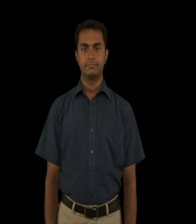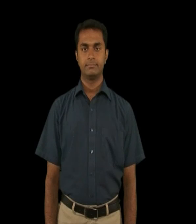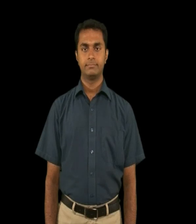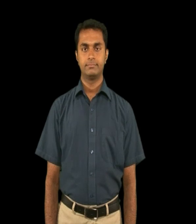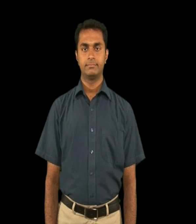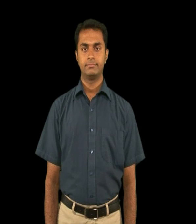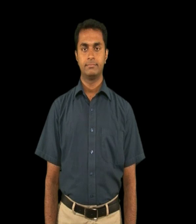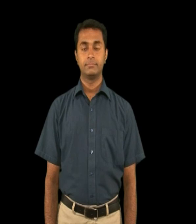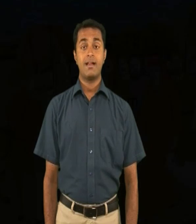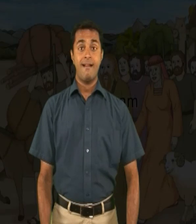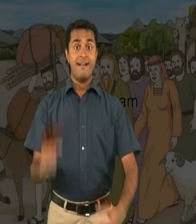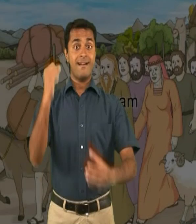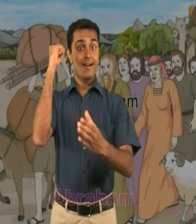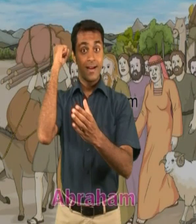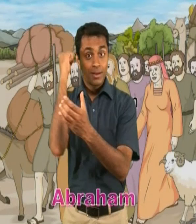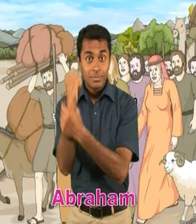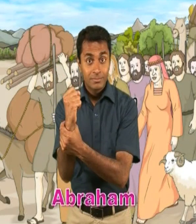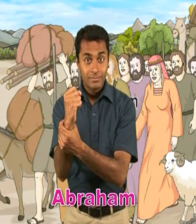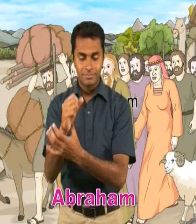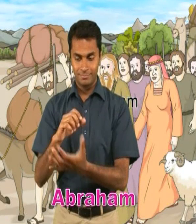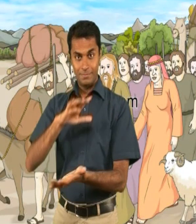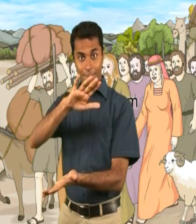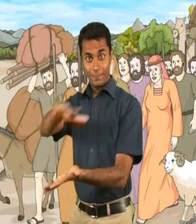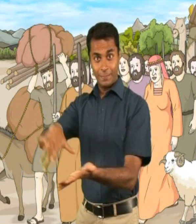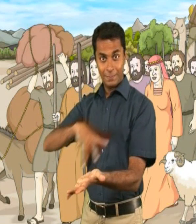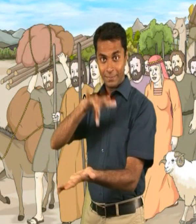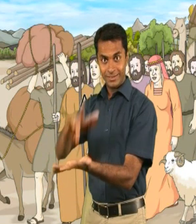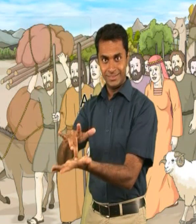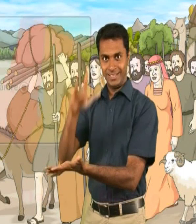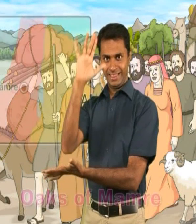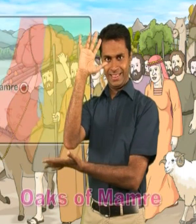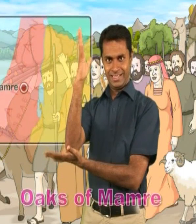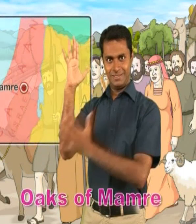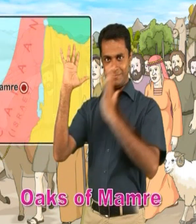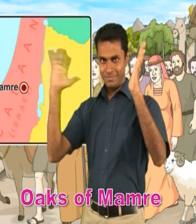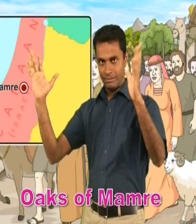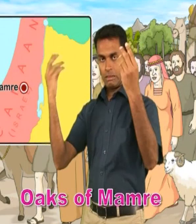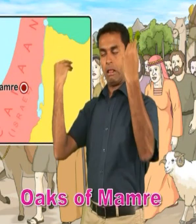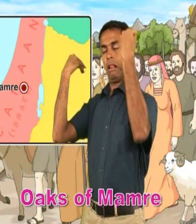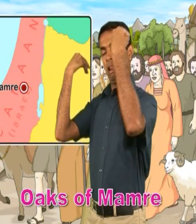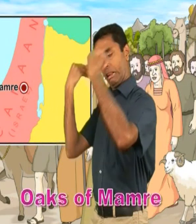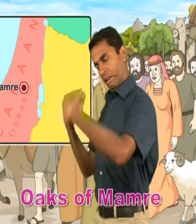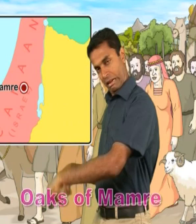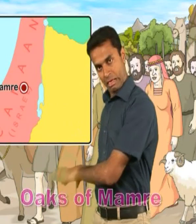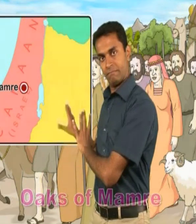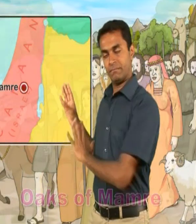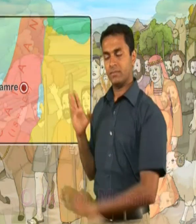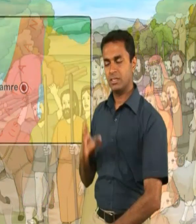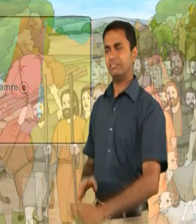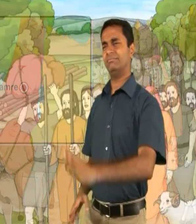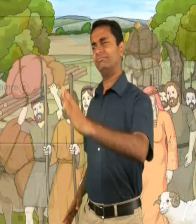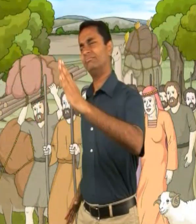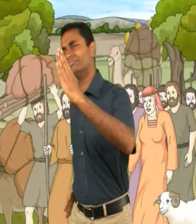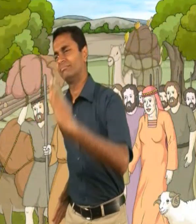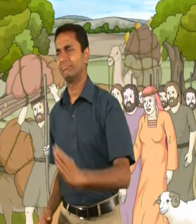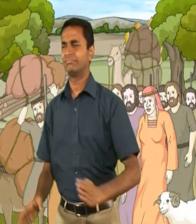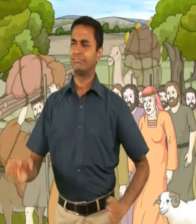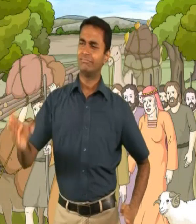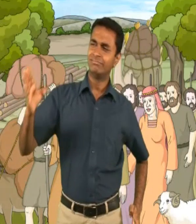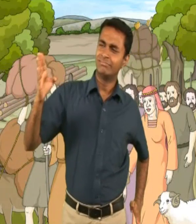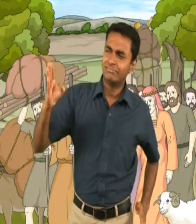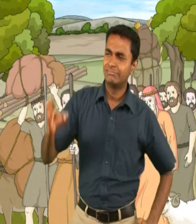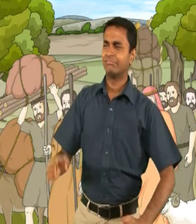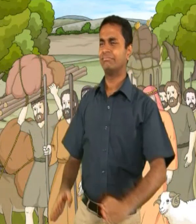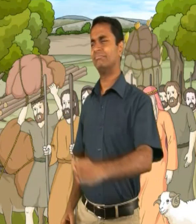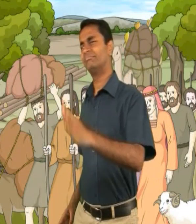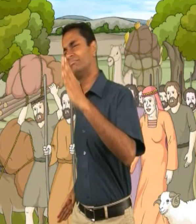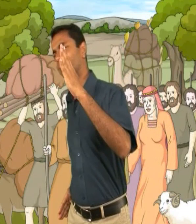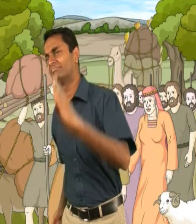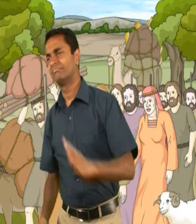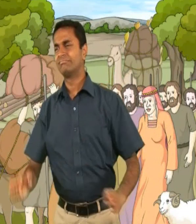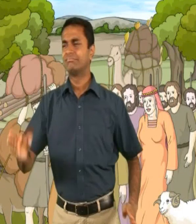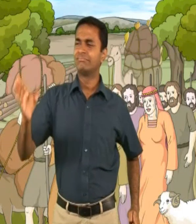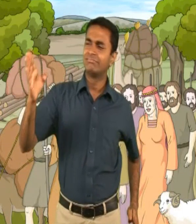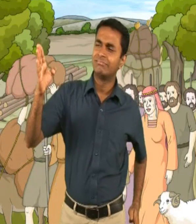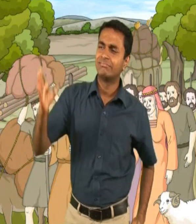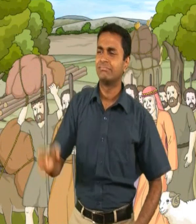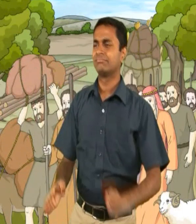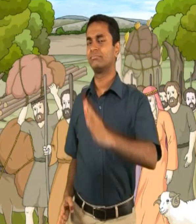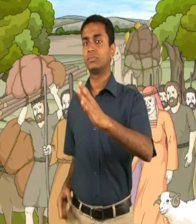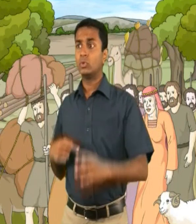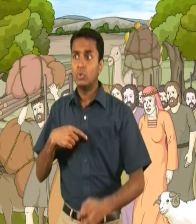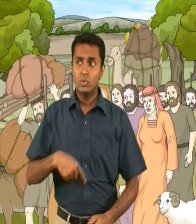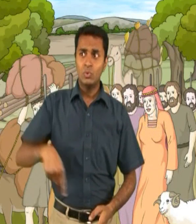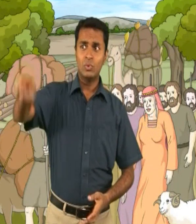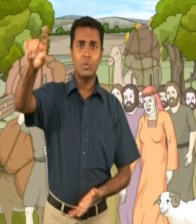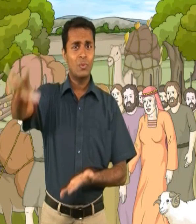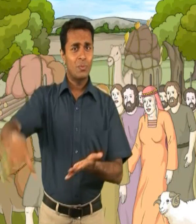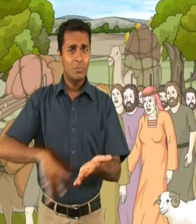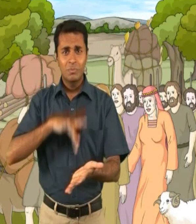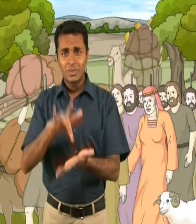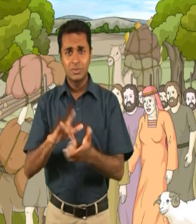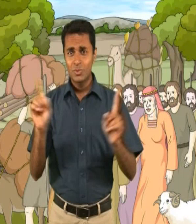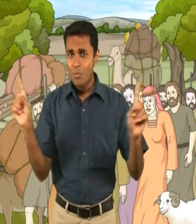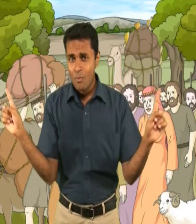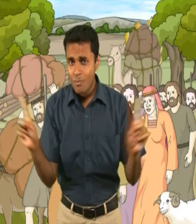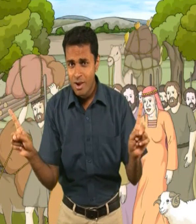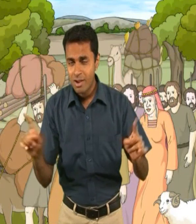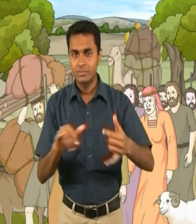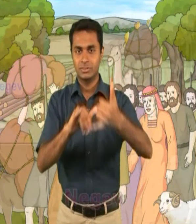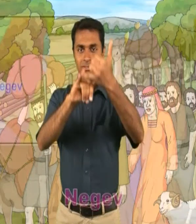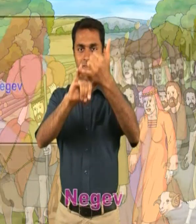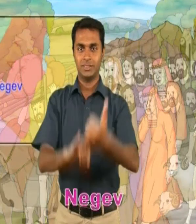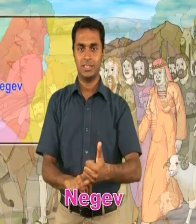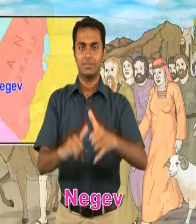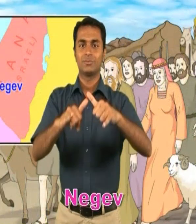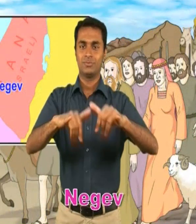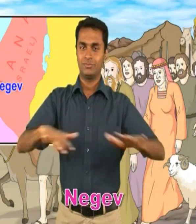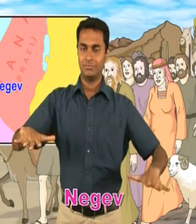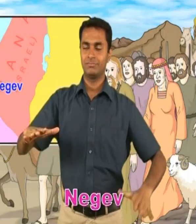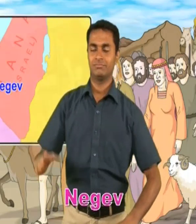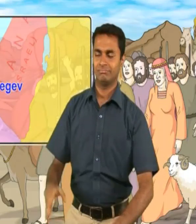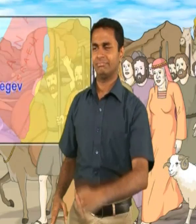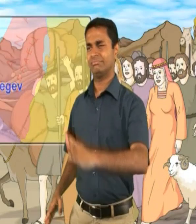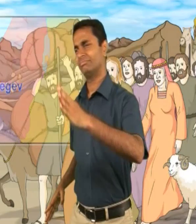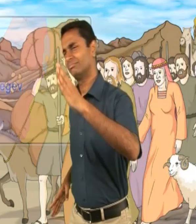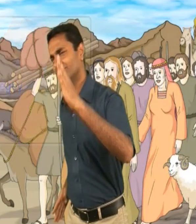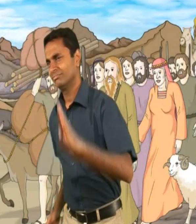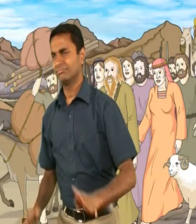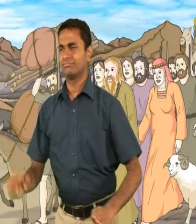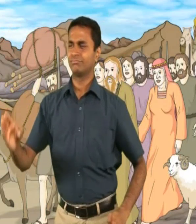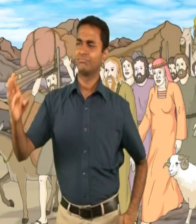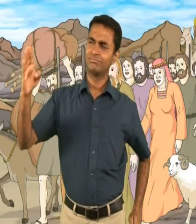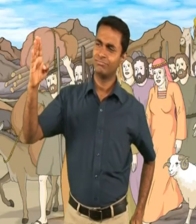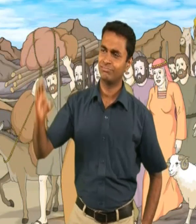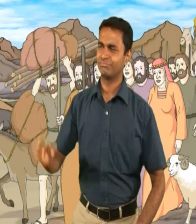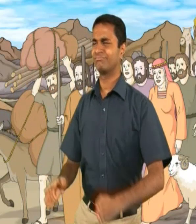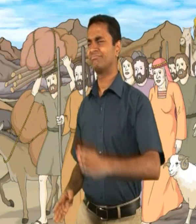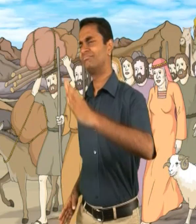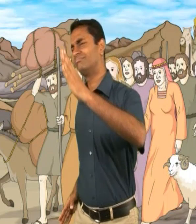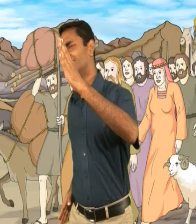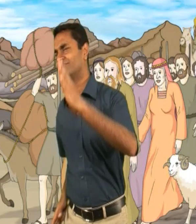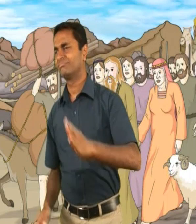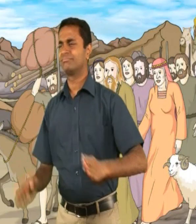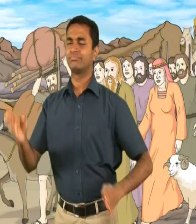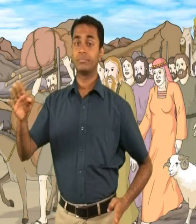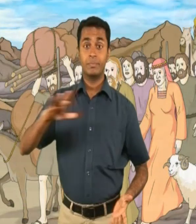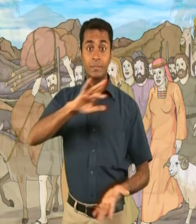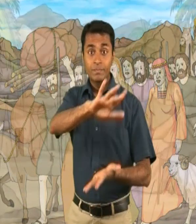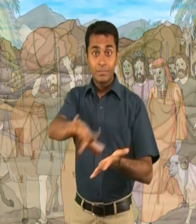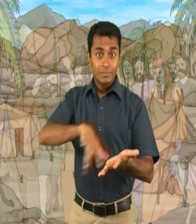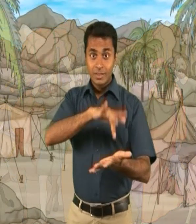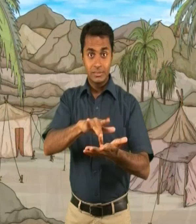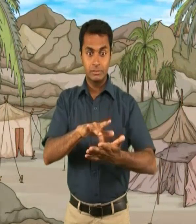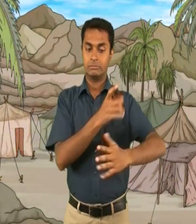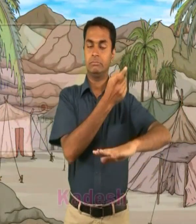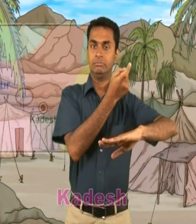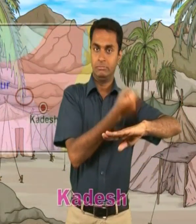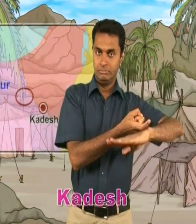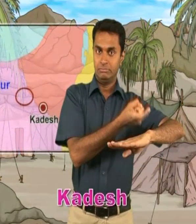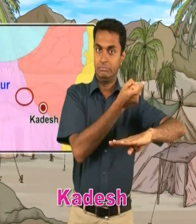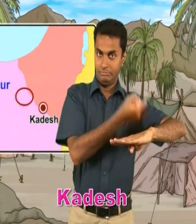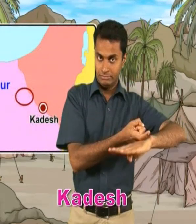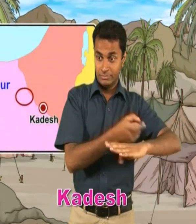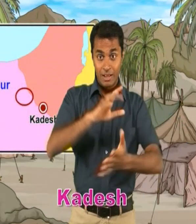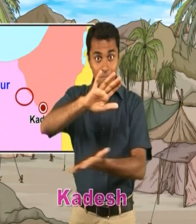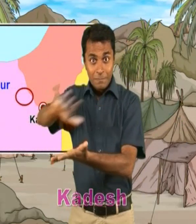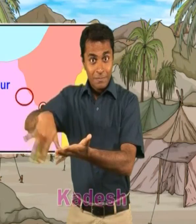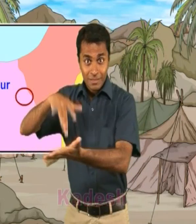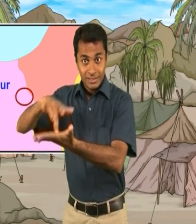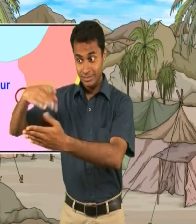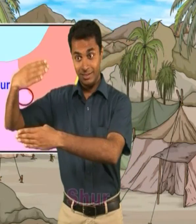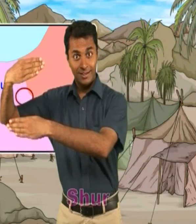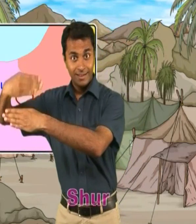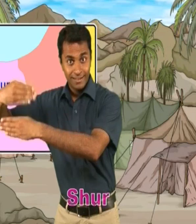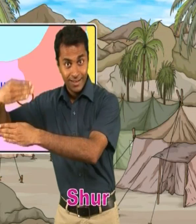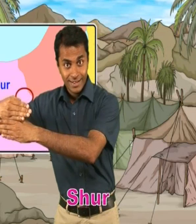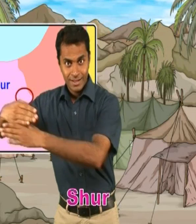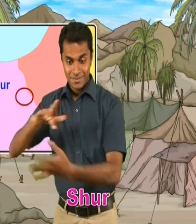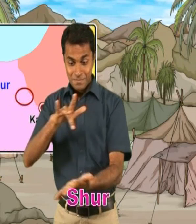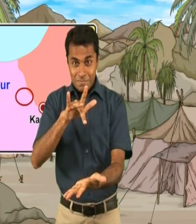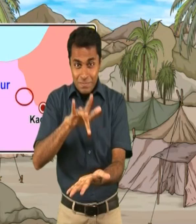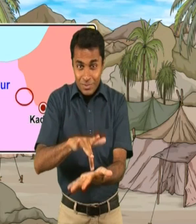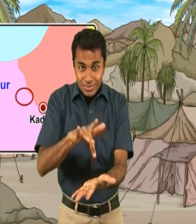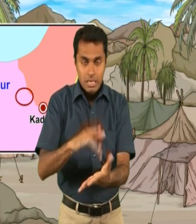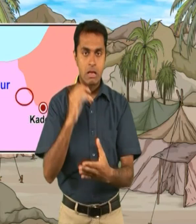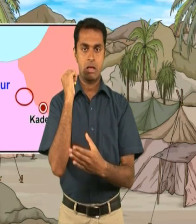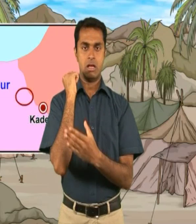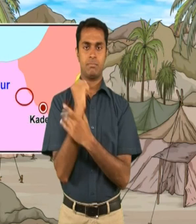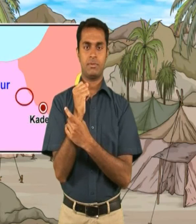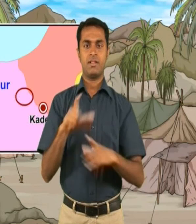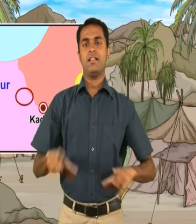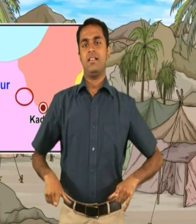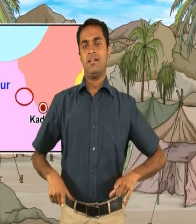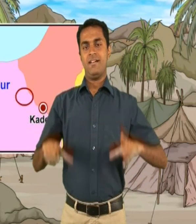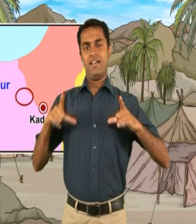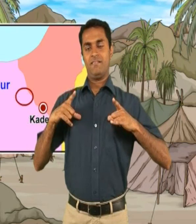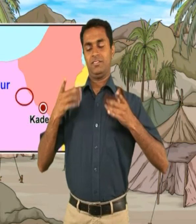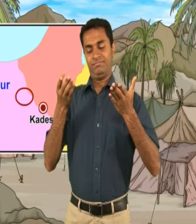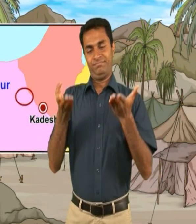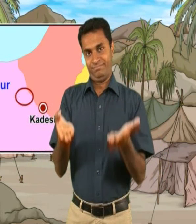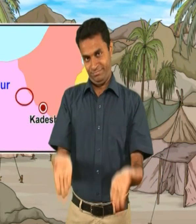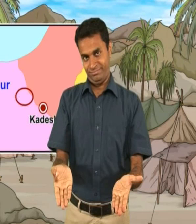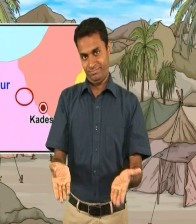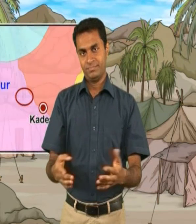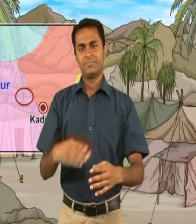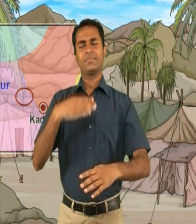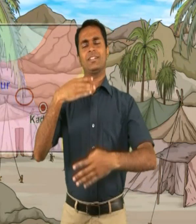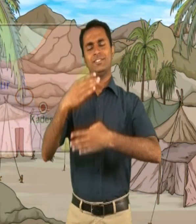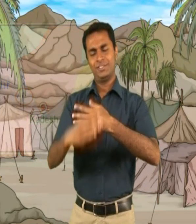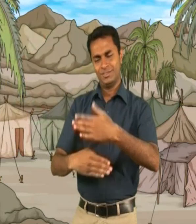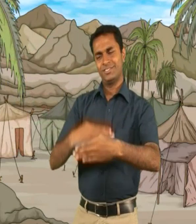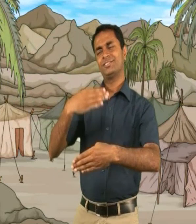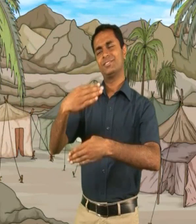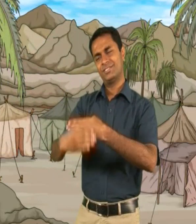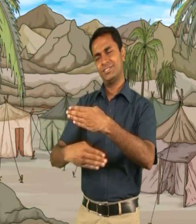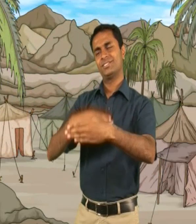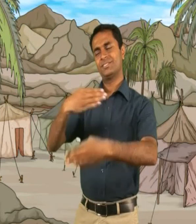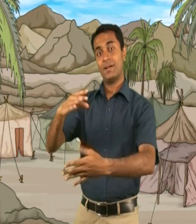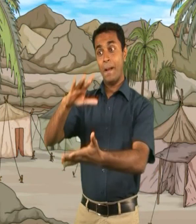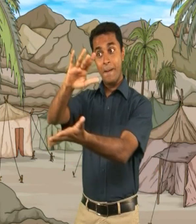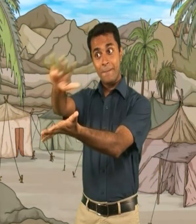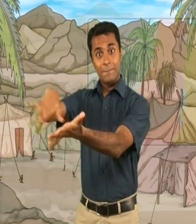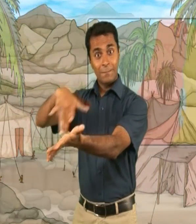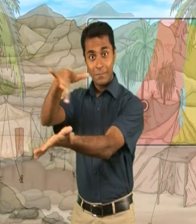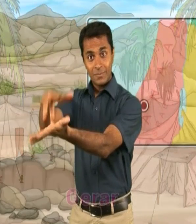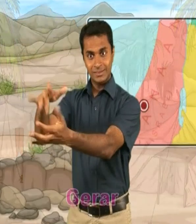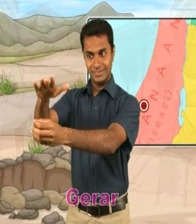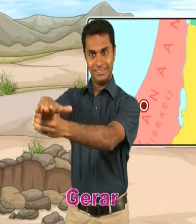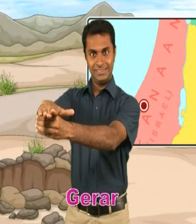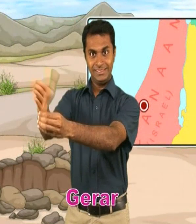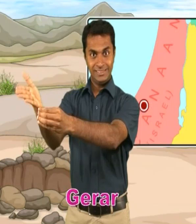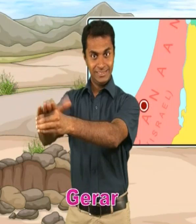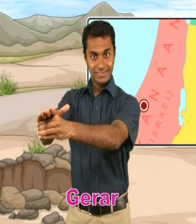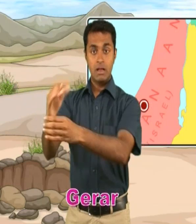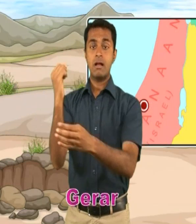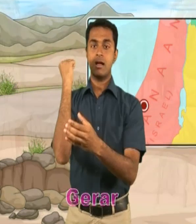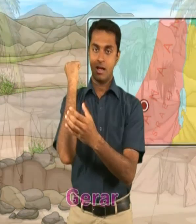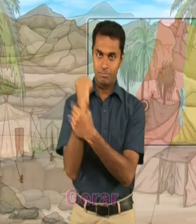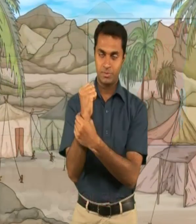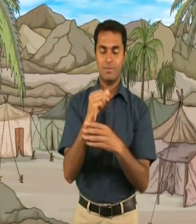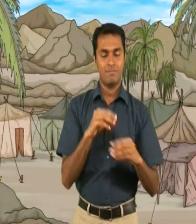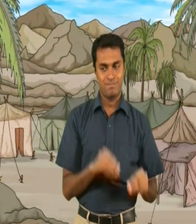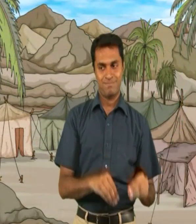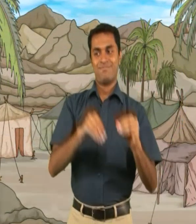Now Abraham journeyed from there to the region of the Negev and settled between Kadesh and Shur.